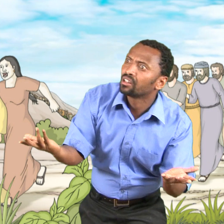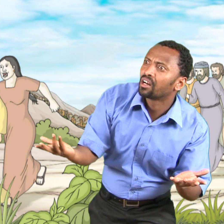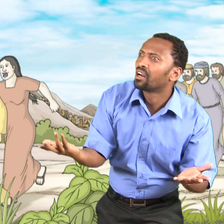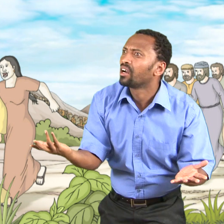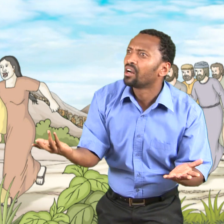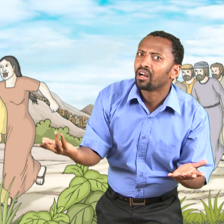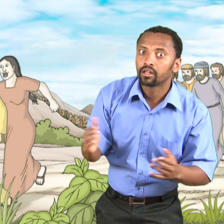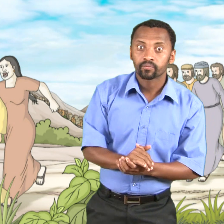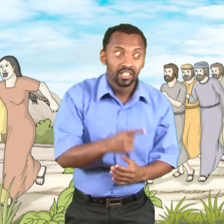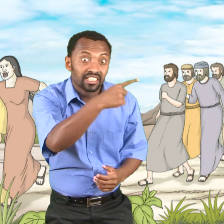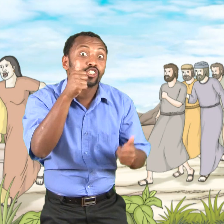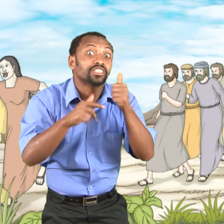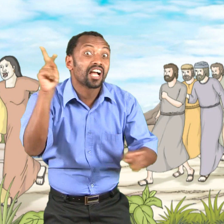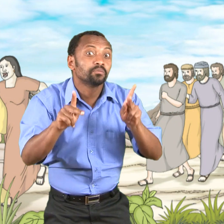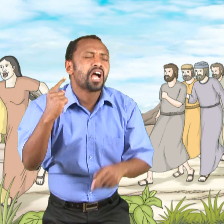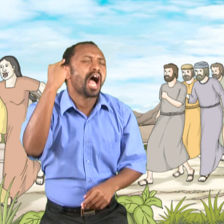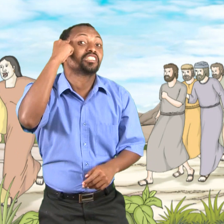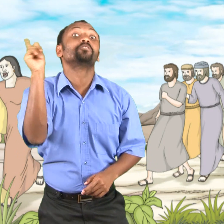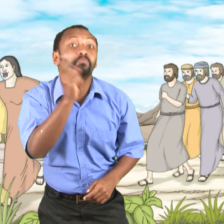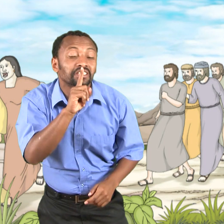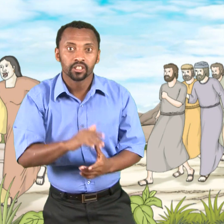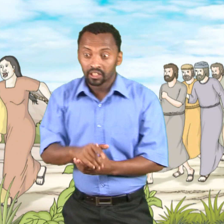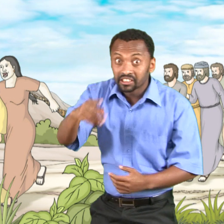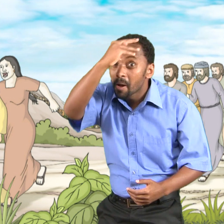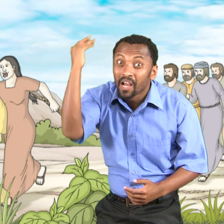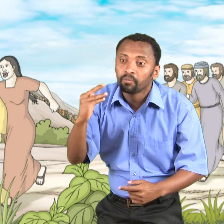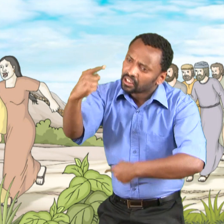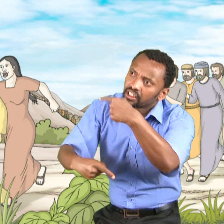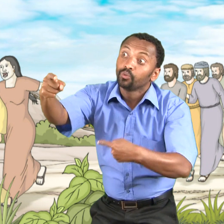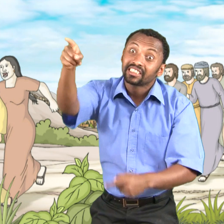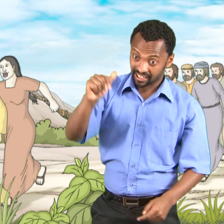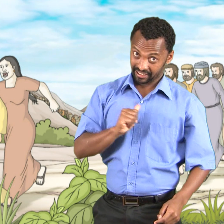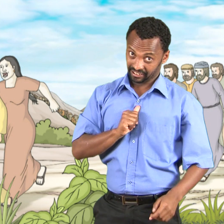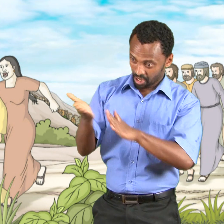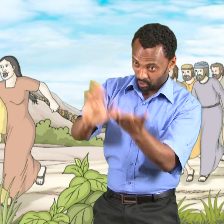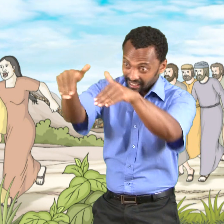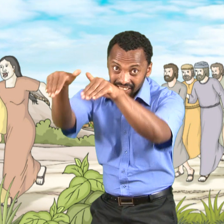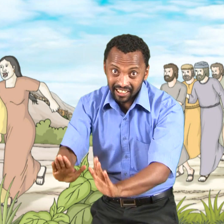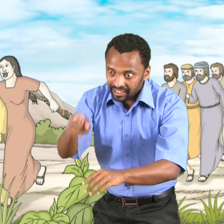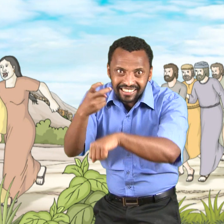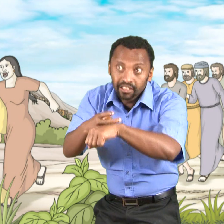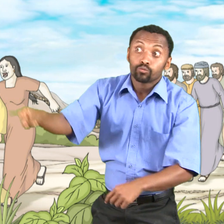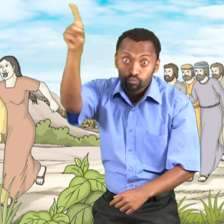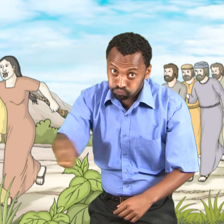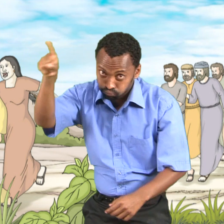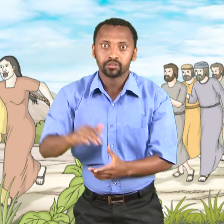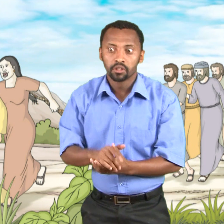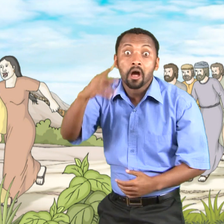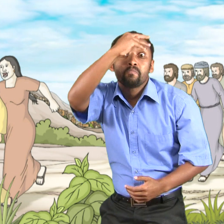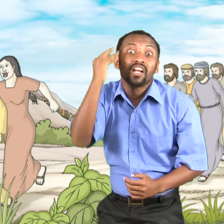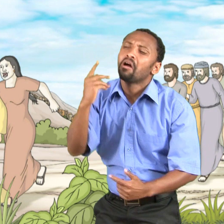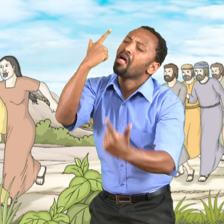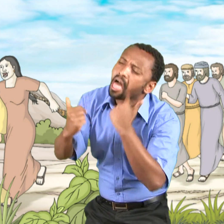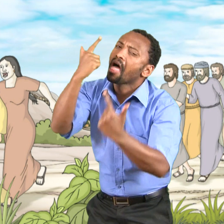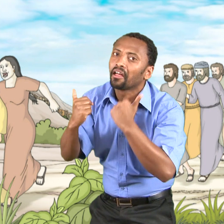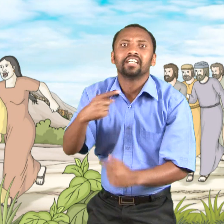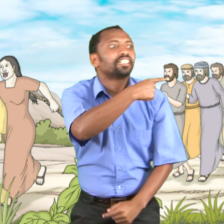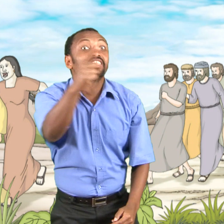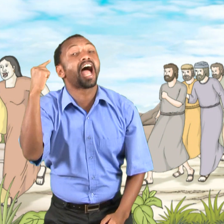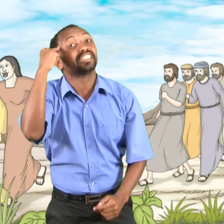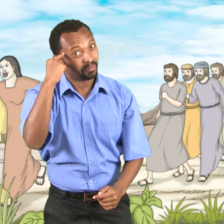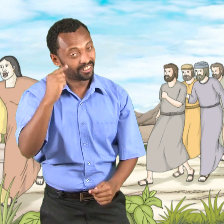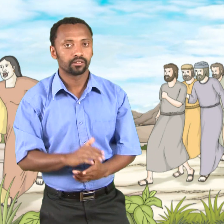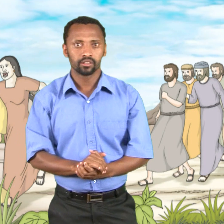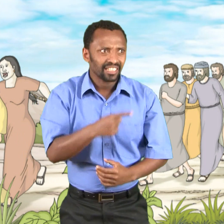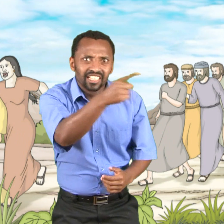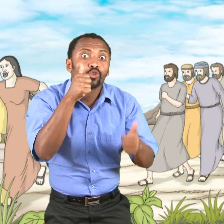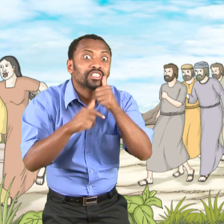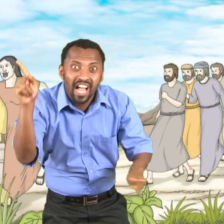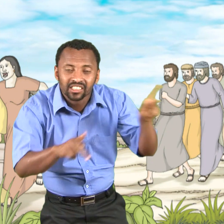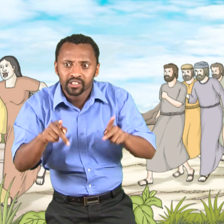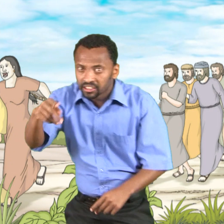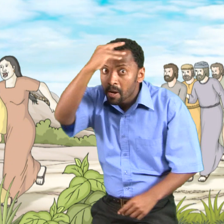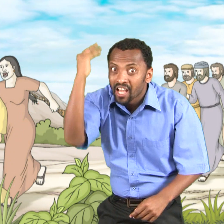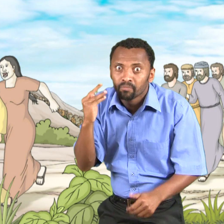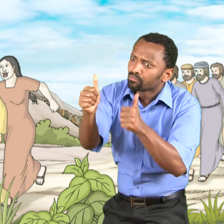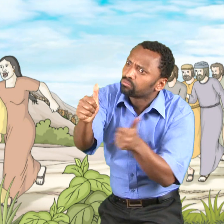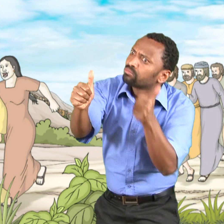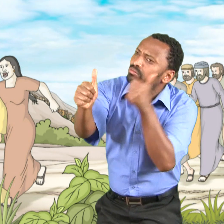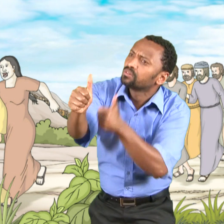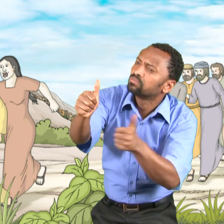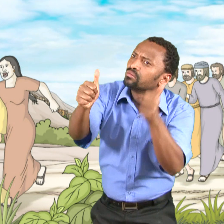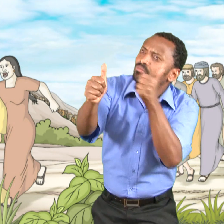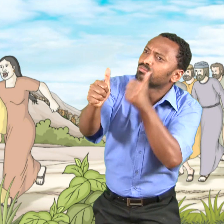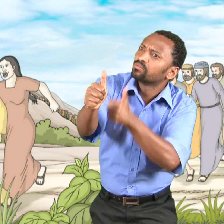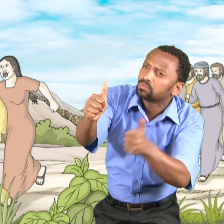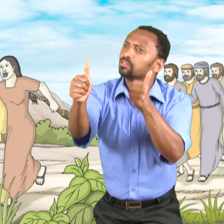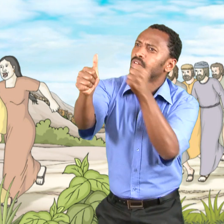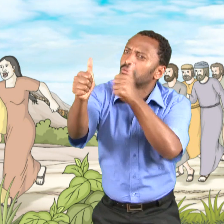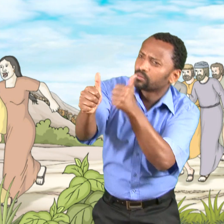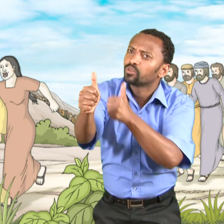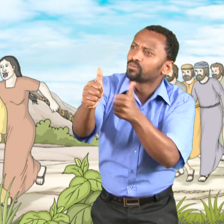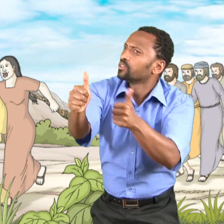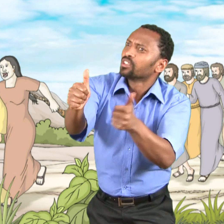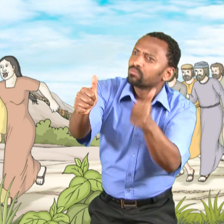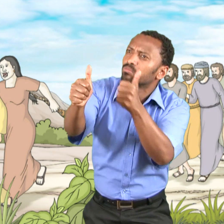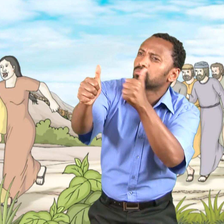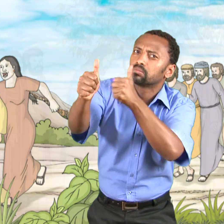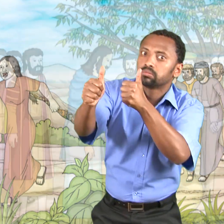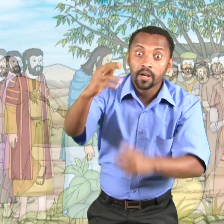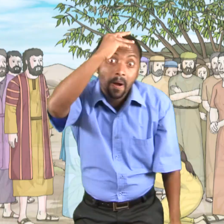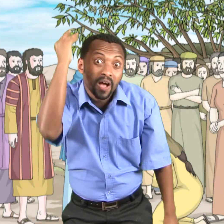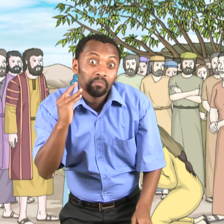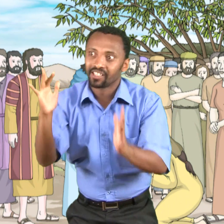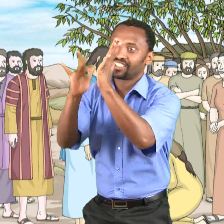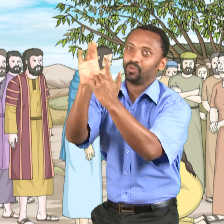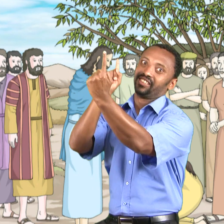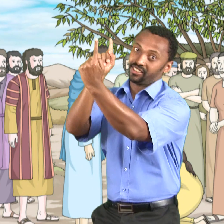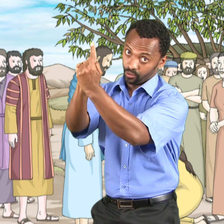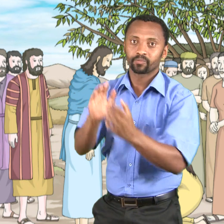When the Jews who were in the house consoling Mary saw how quickly she got up and went out, they followed her, supposing she was going to the tomb to mourn there.